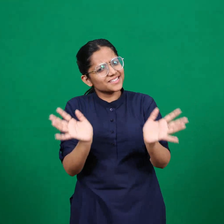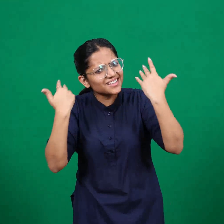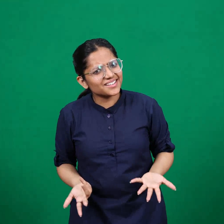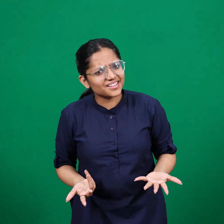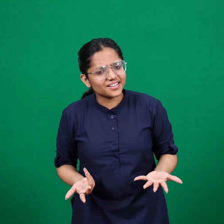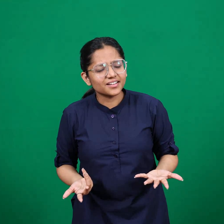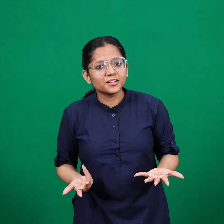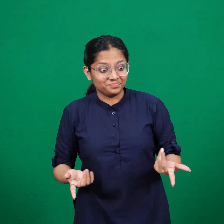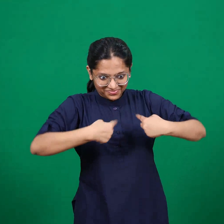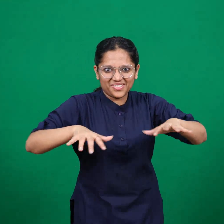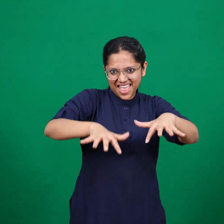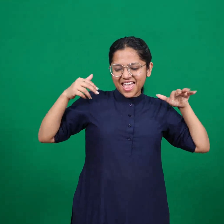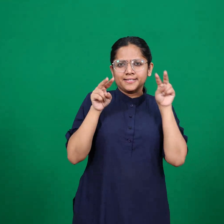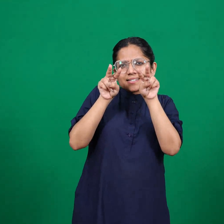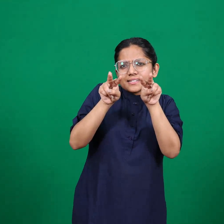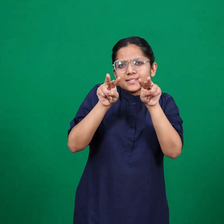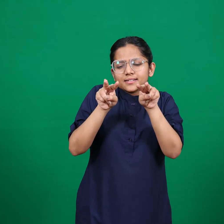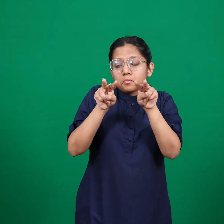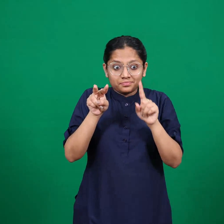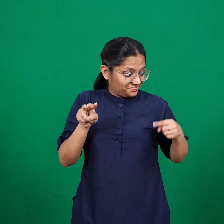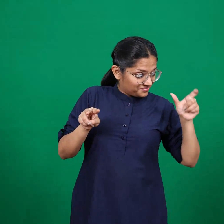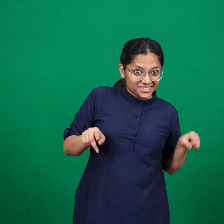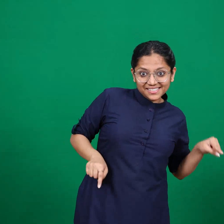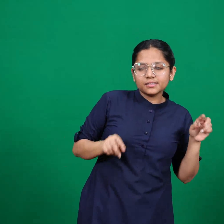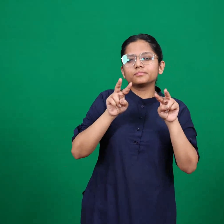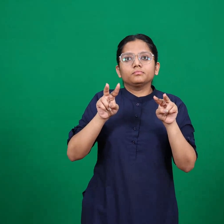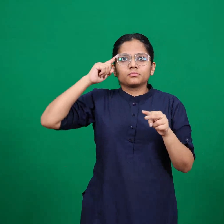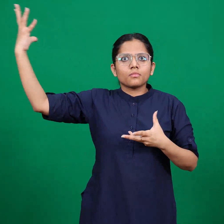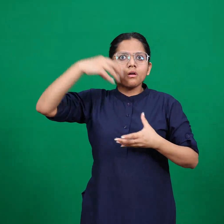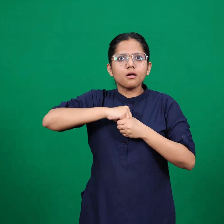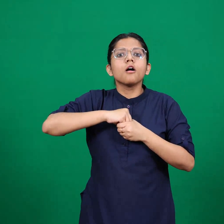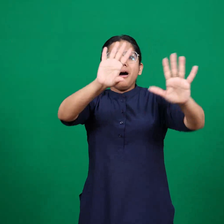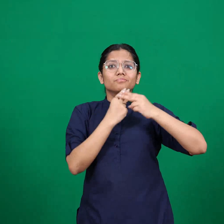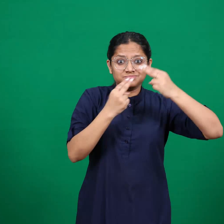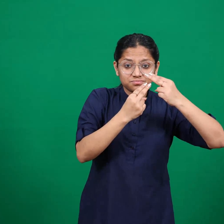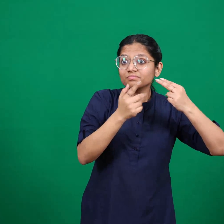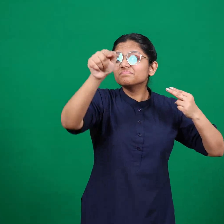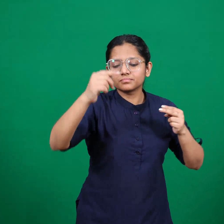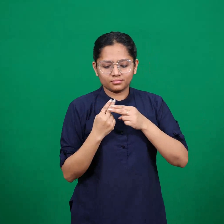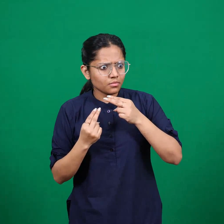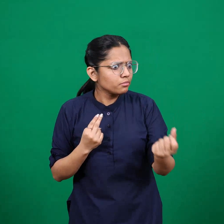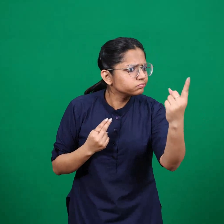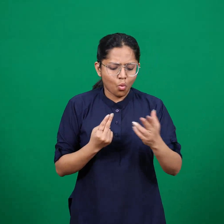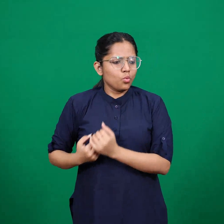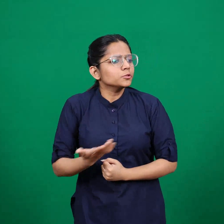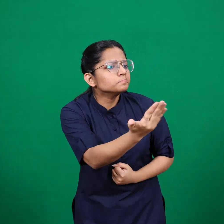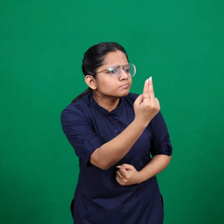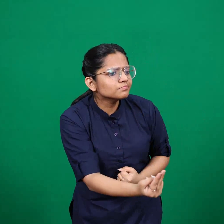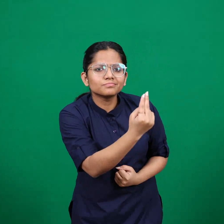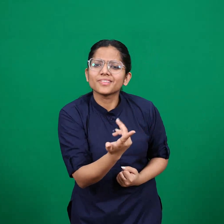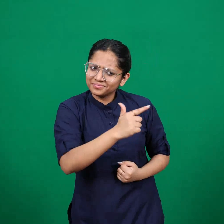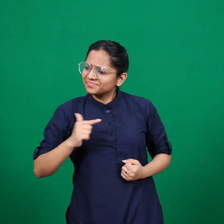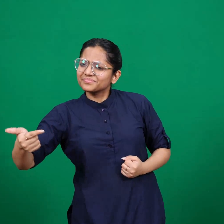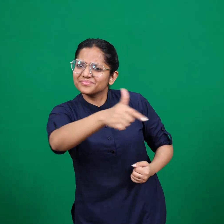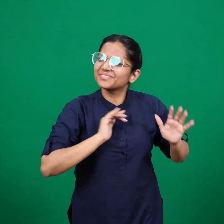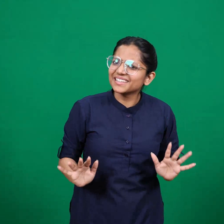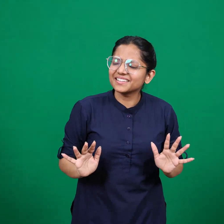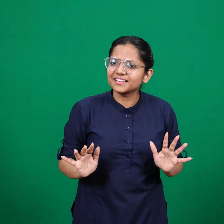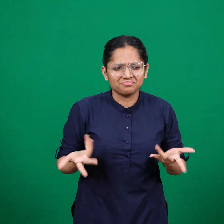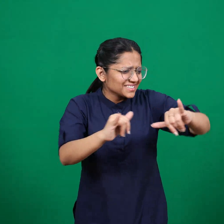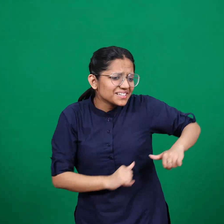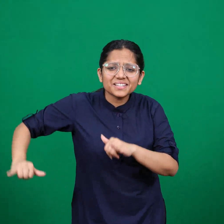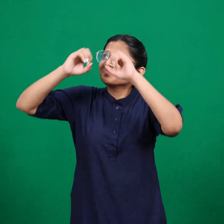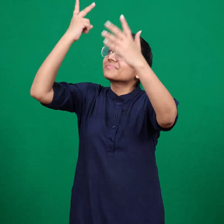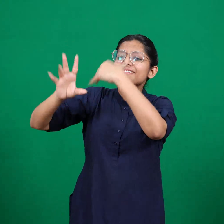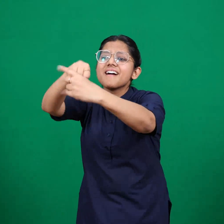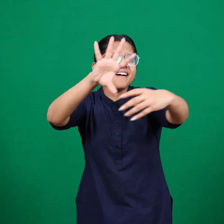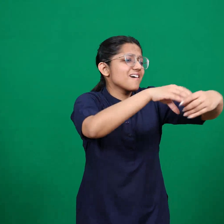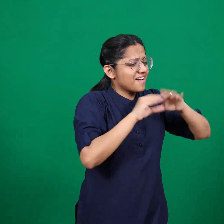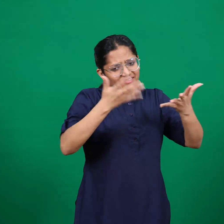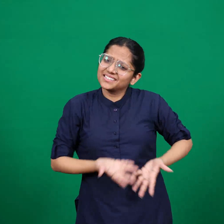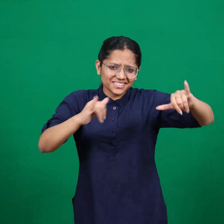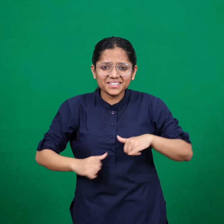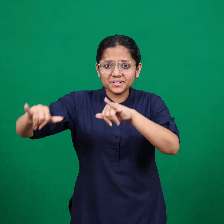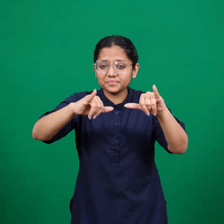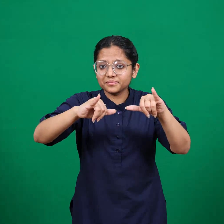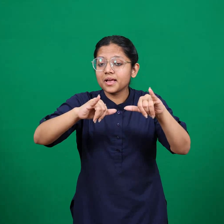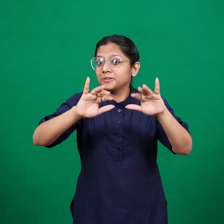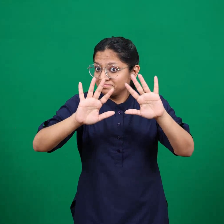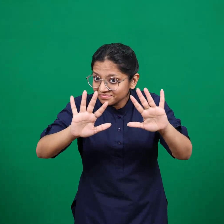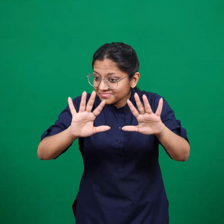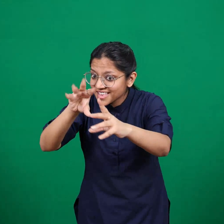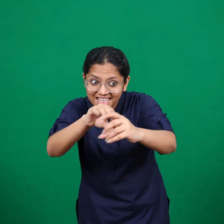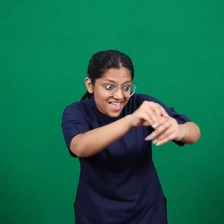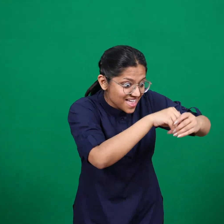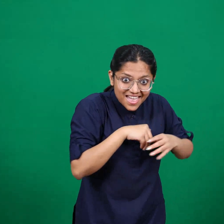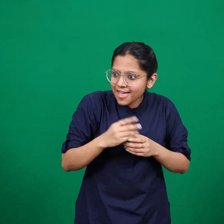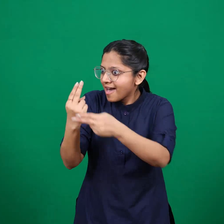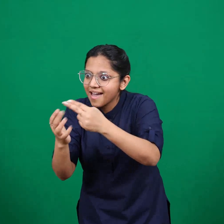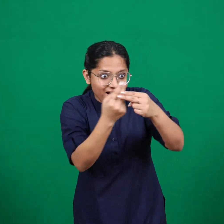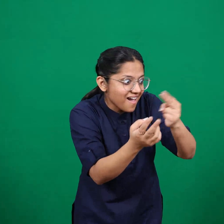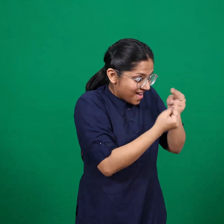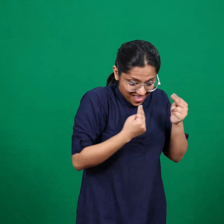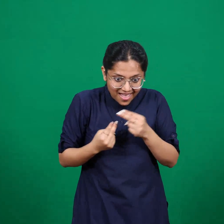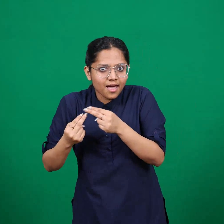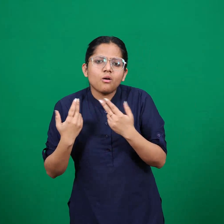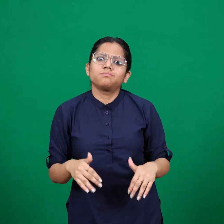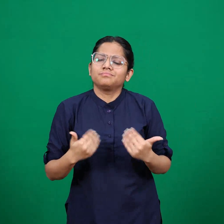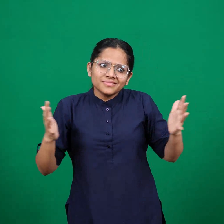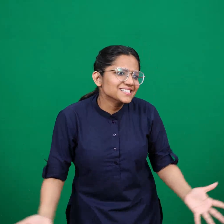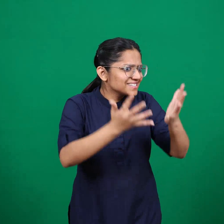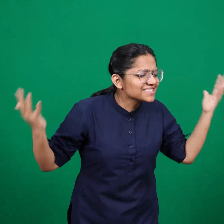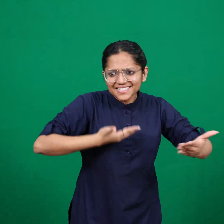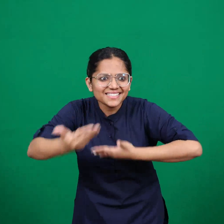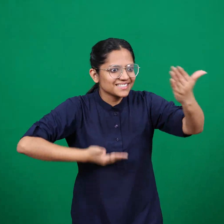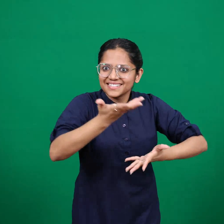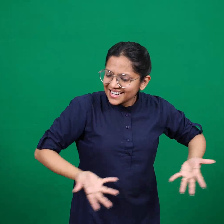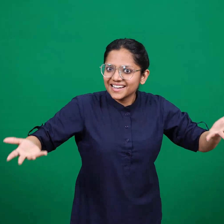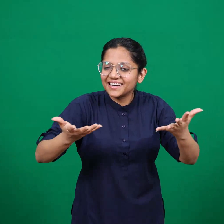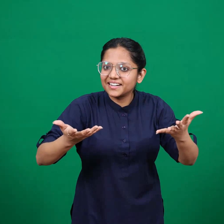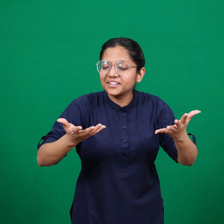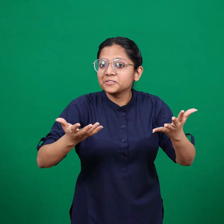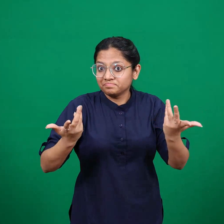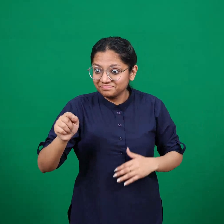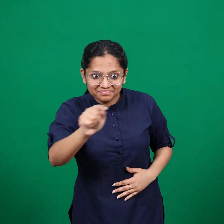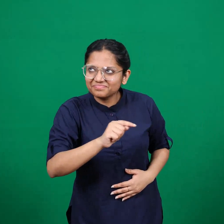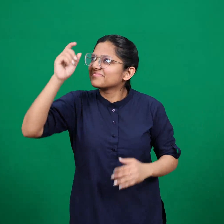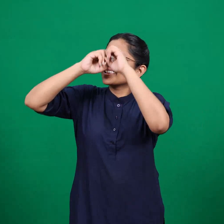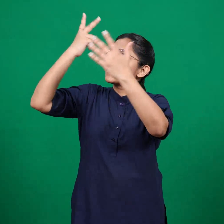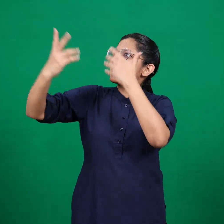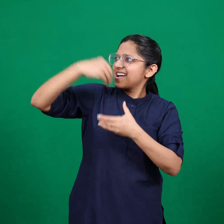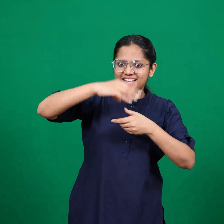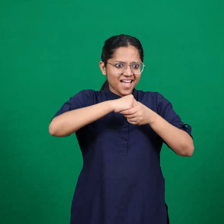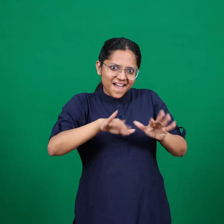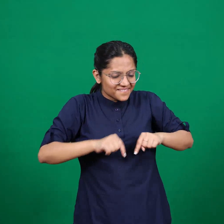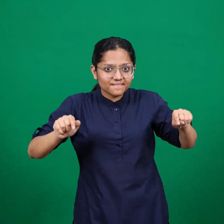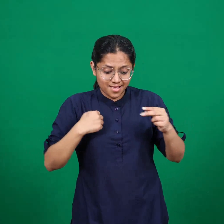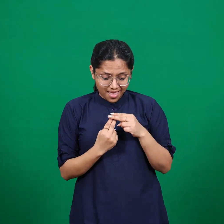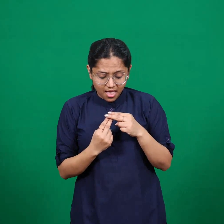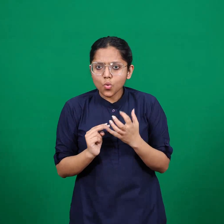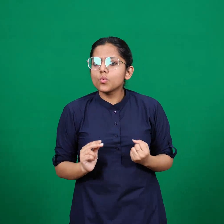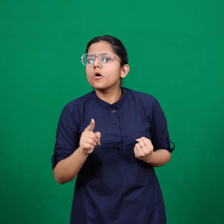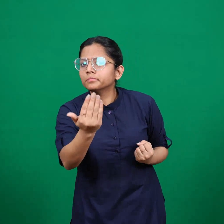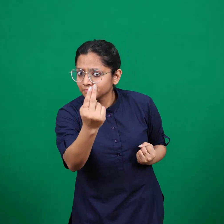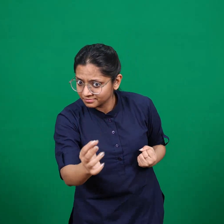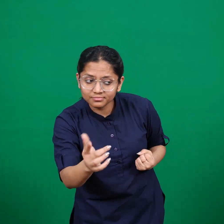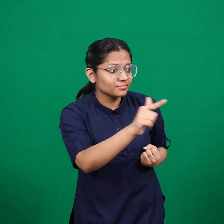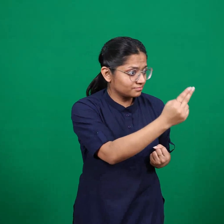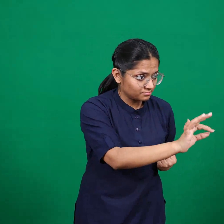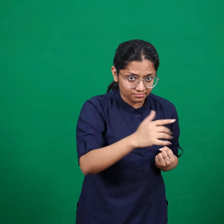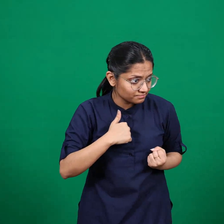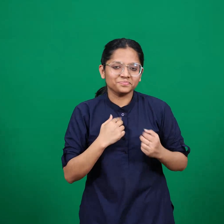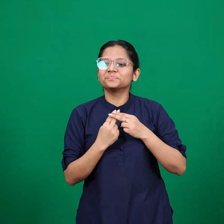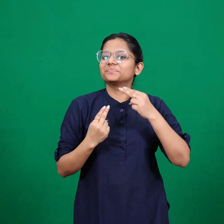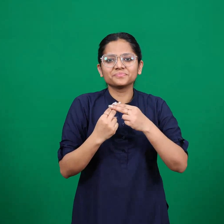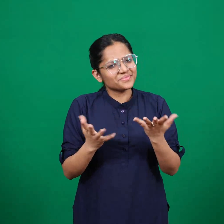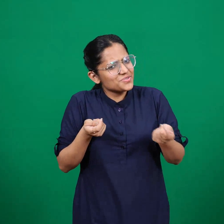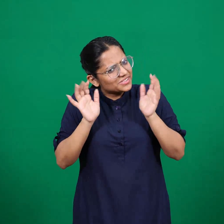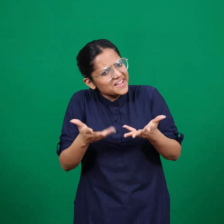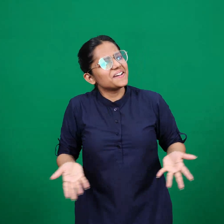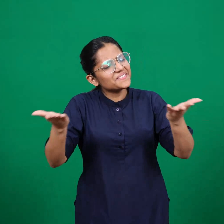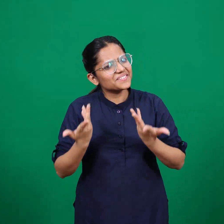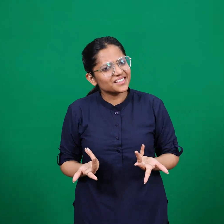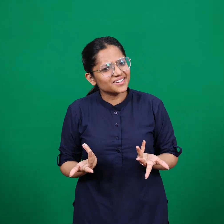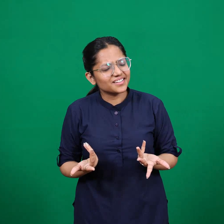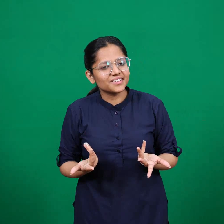For you can all prophesy in turn so that everyone may be instructed and encouraged. The spirits of prophets are subject to prophets.